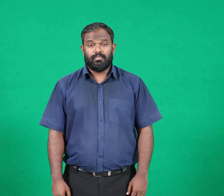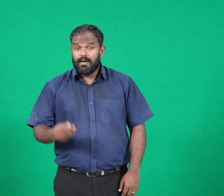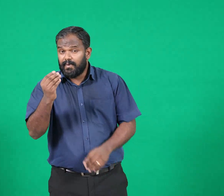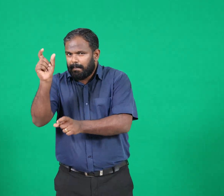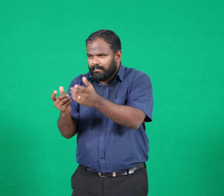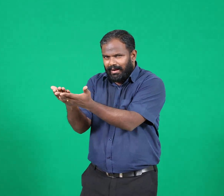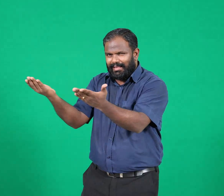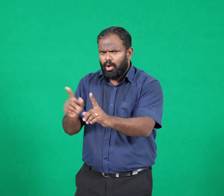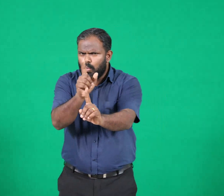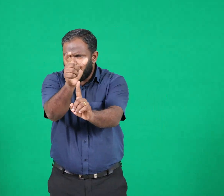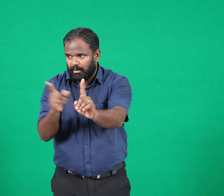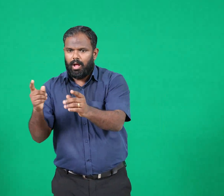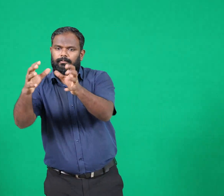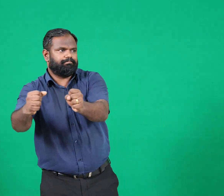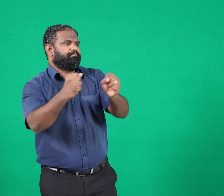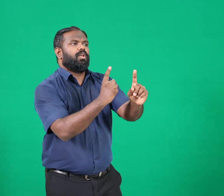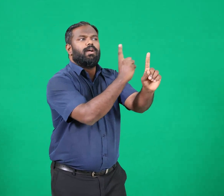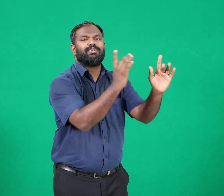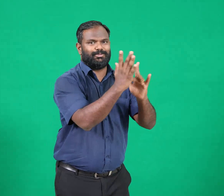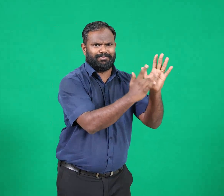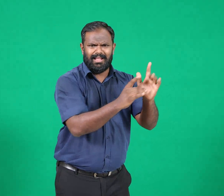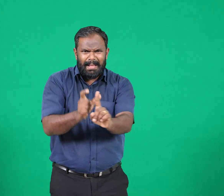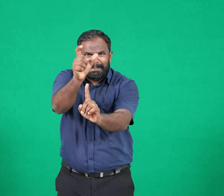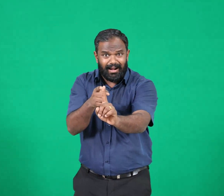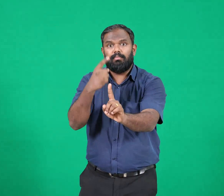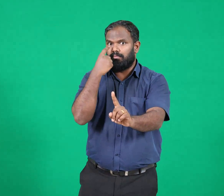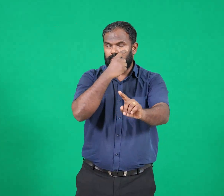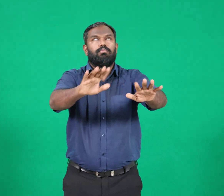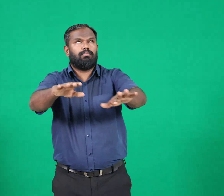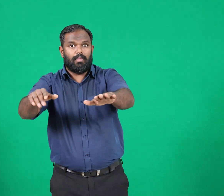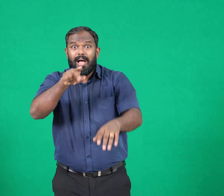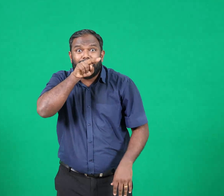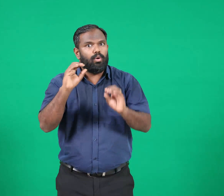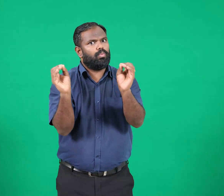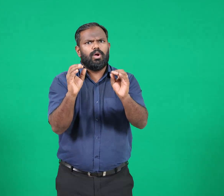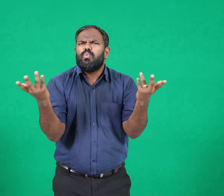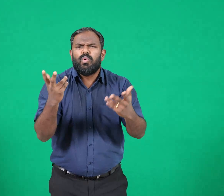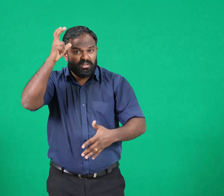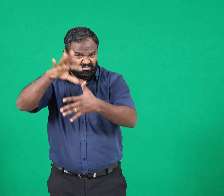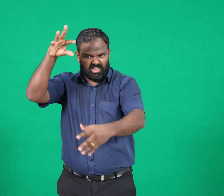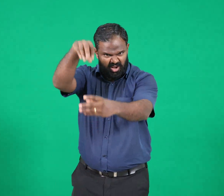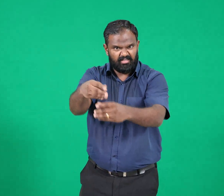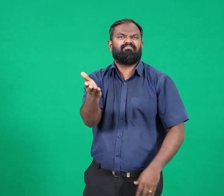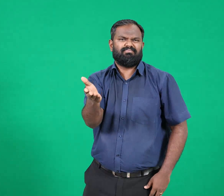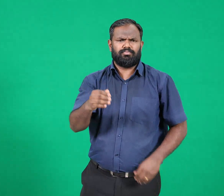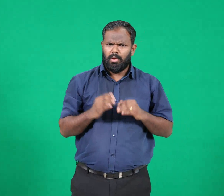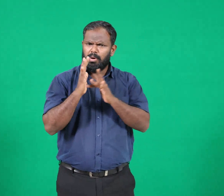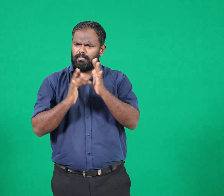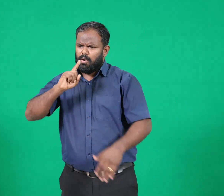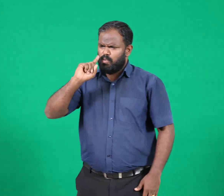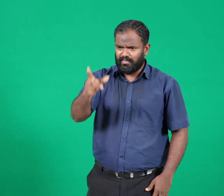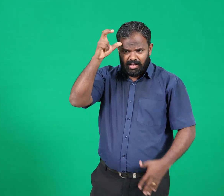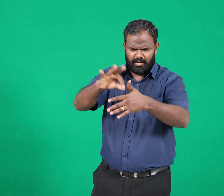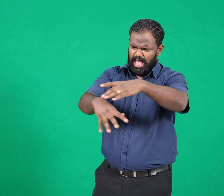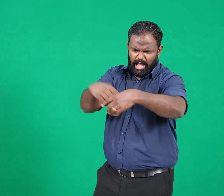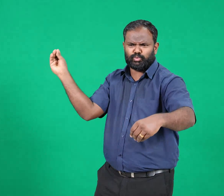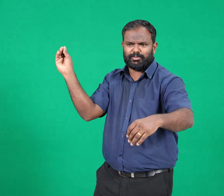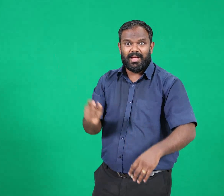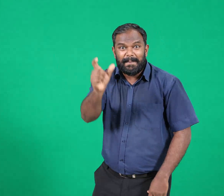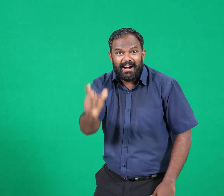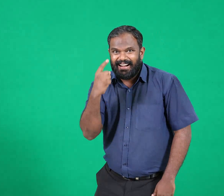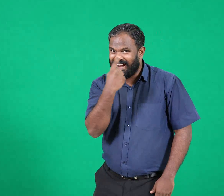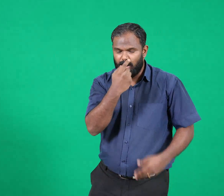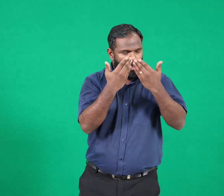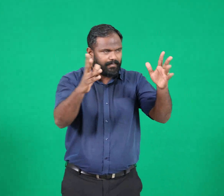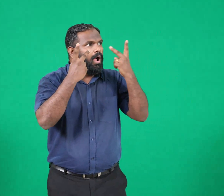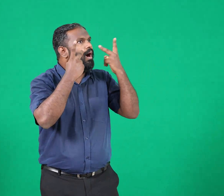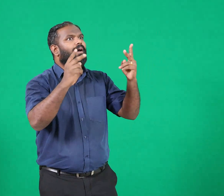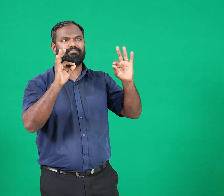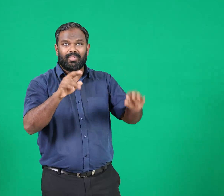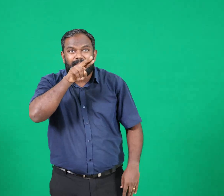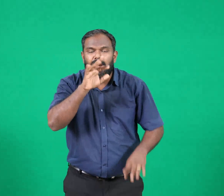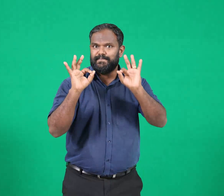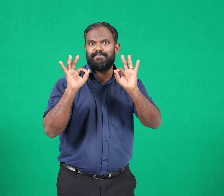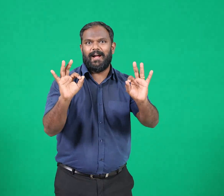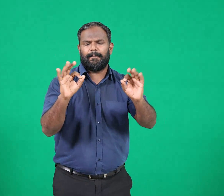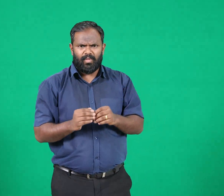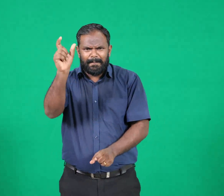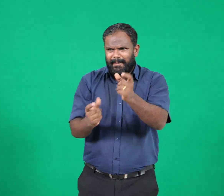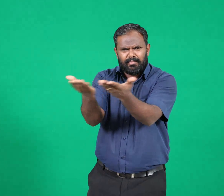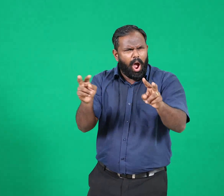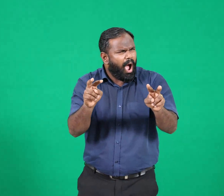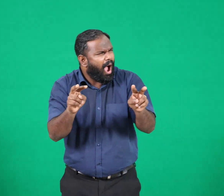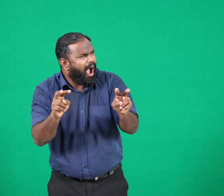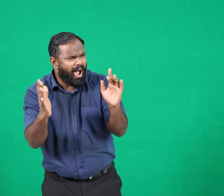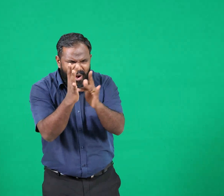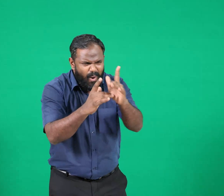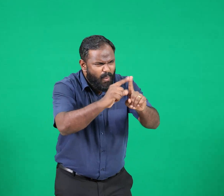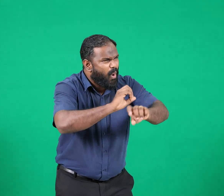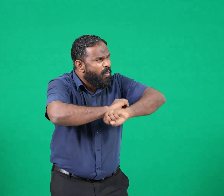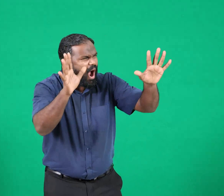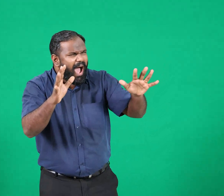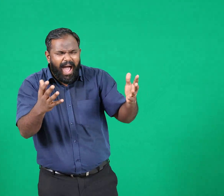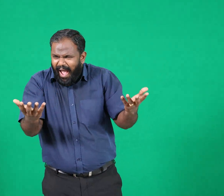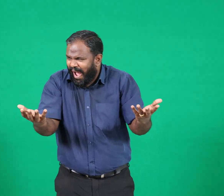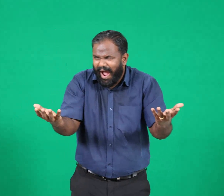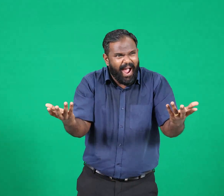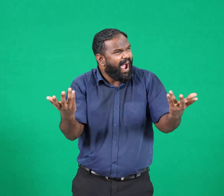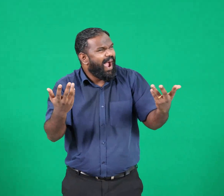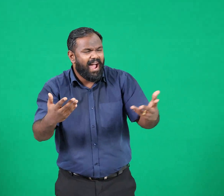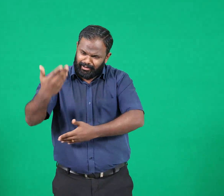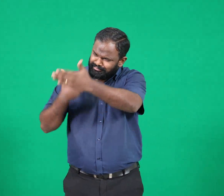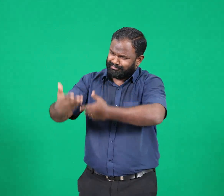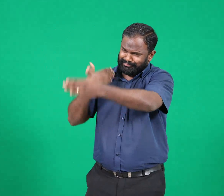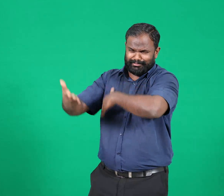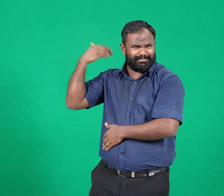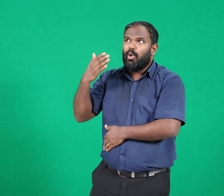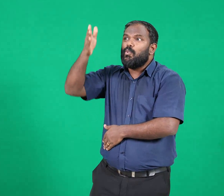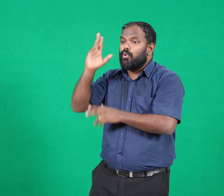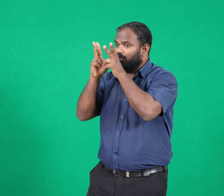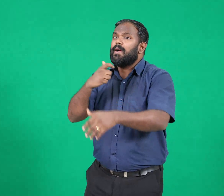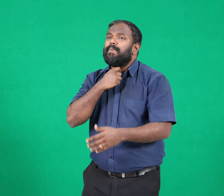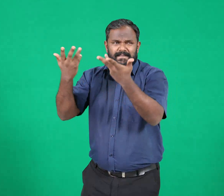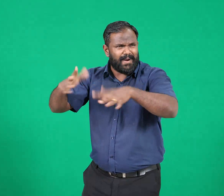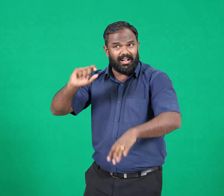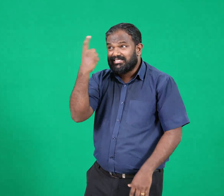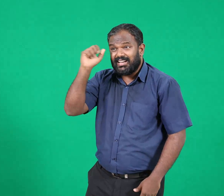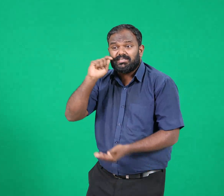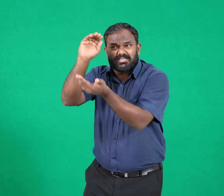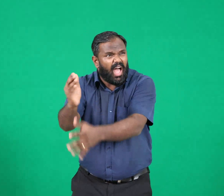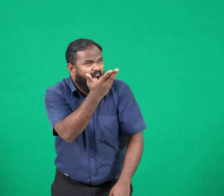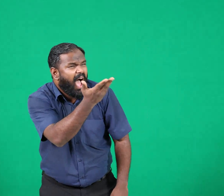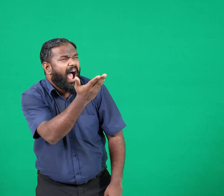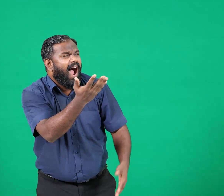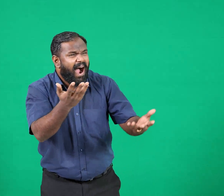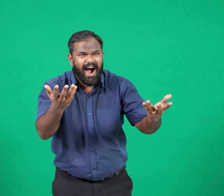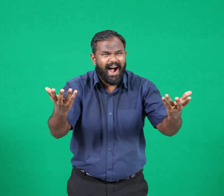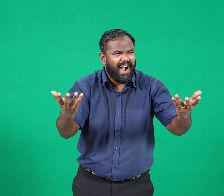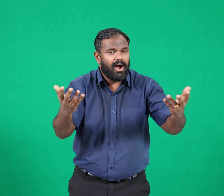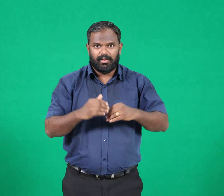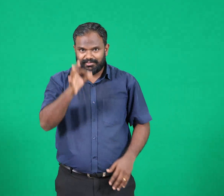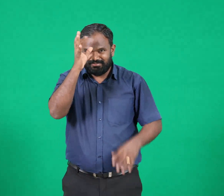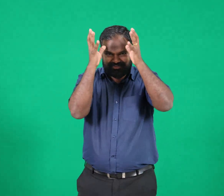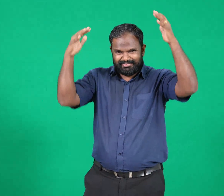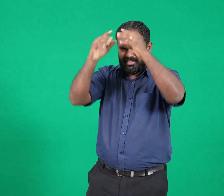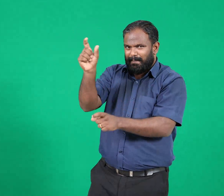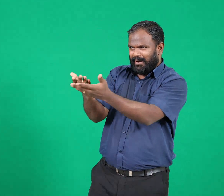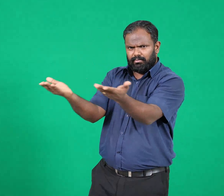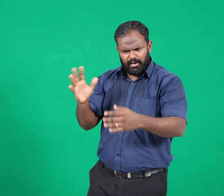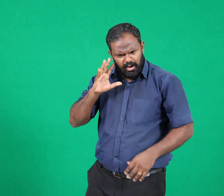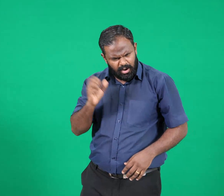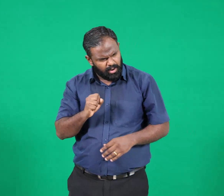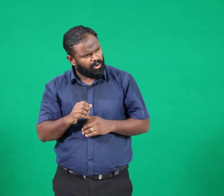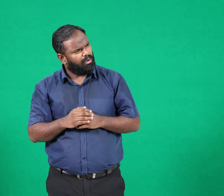Then a demon-possessed man who was blind and mute was brought to Jesus, and He healed the man so that he could speak and see. The crowds were astounded and asked, "Could this be the Son of David?"